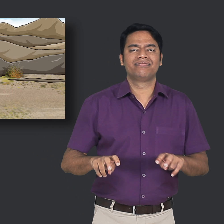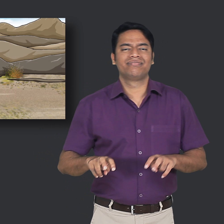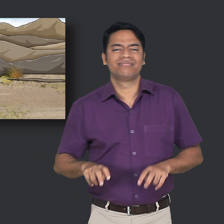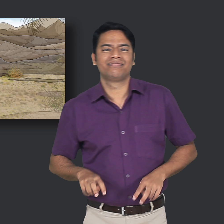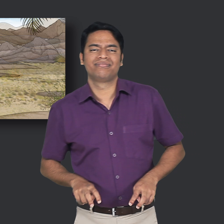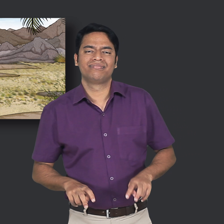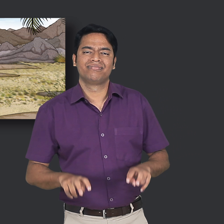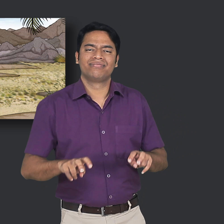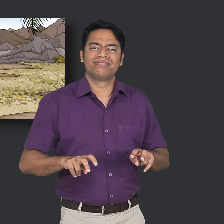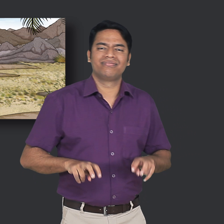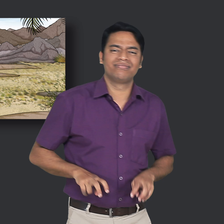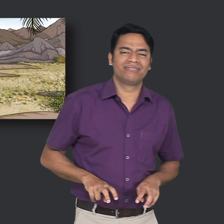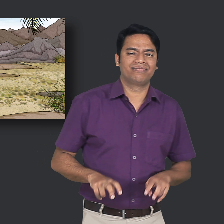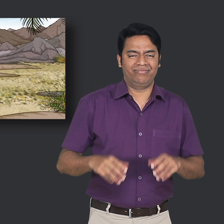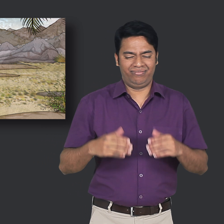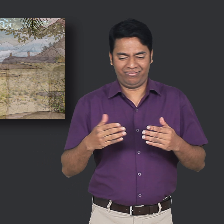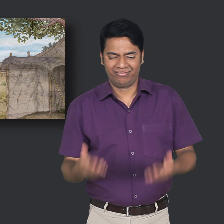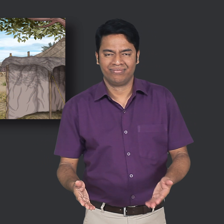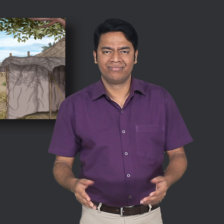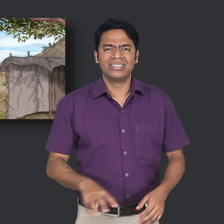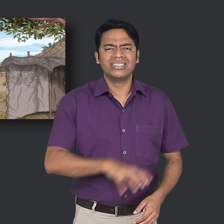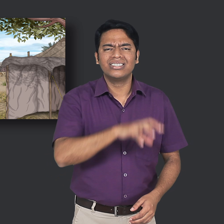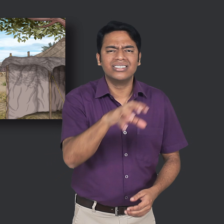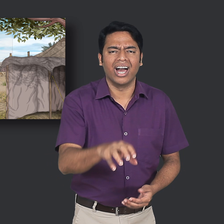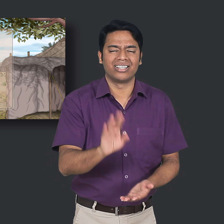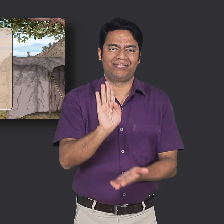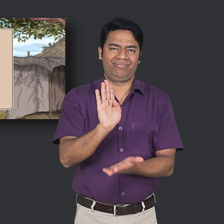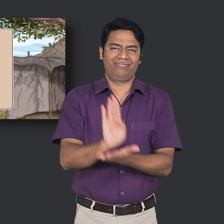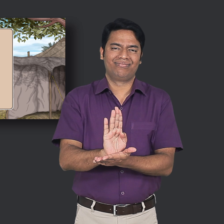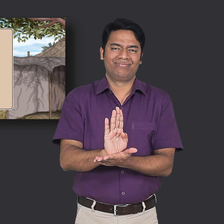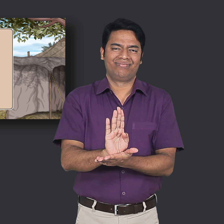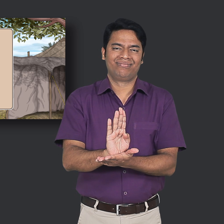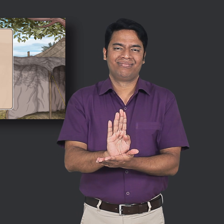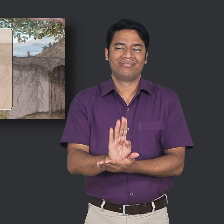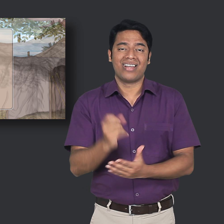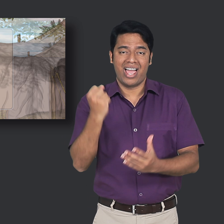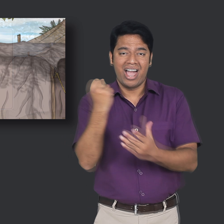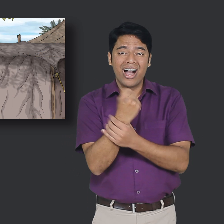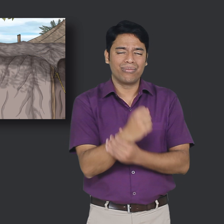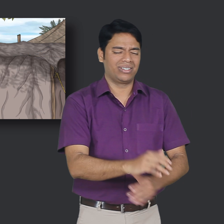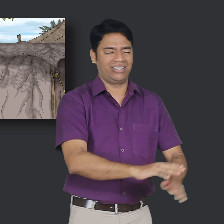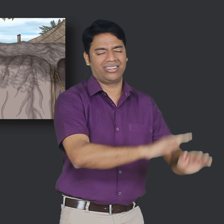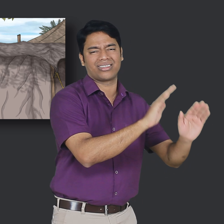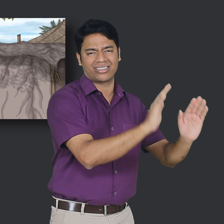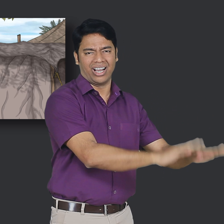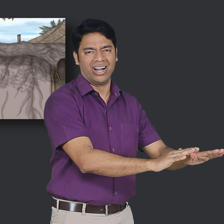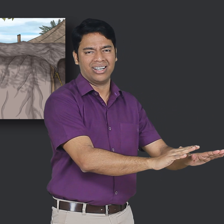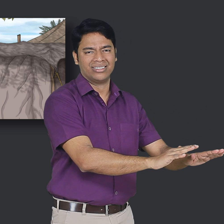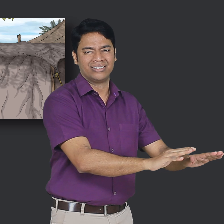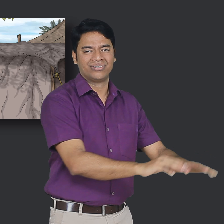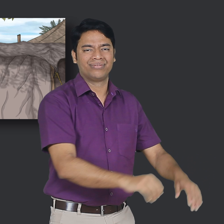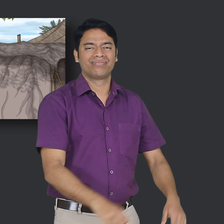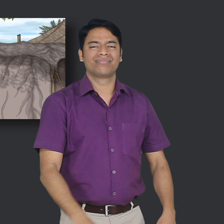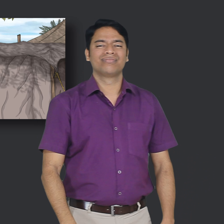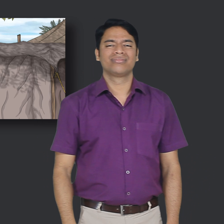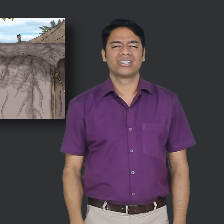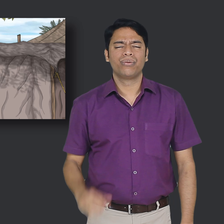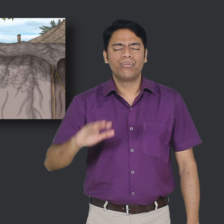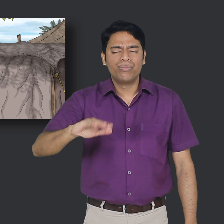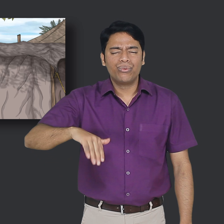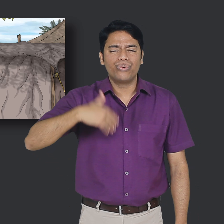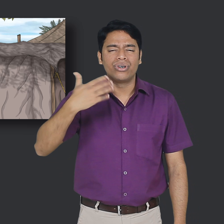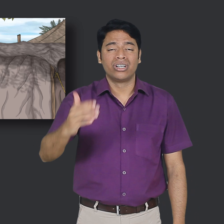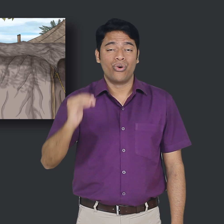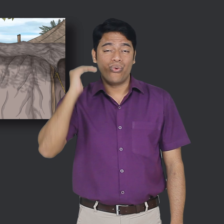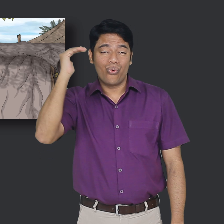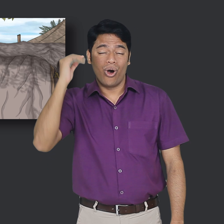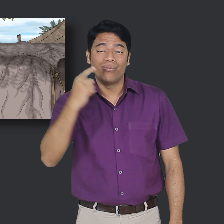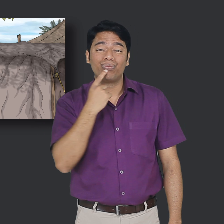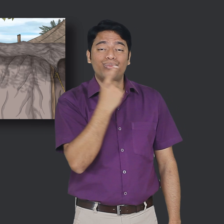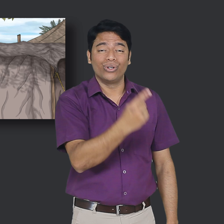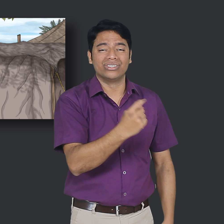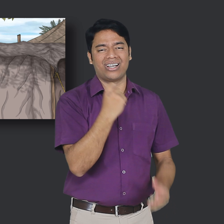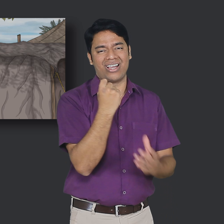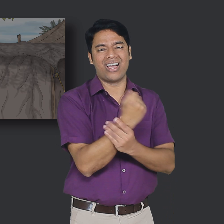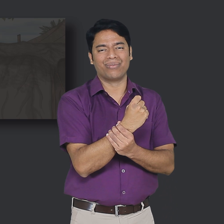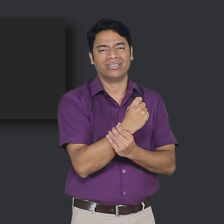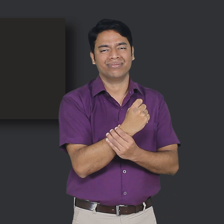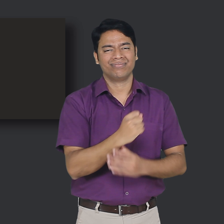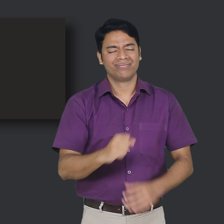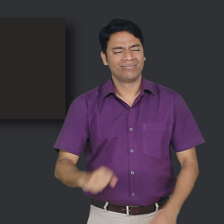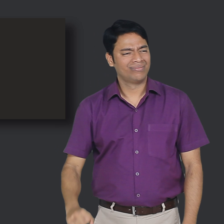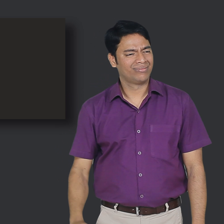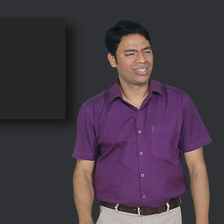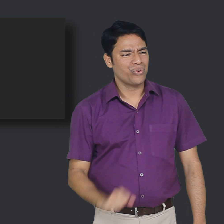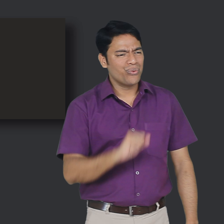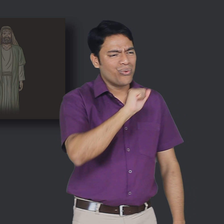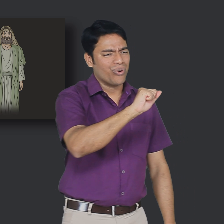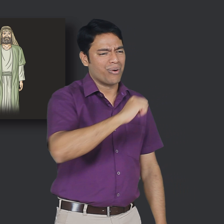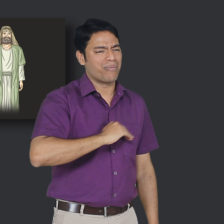And Abraham settled in Beersheba.